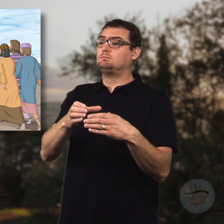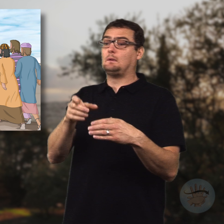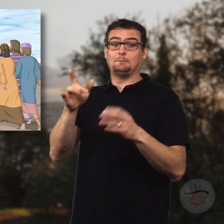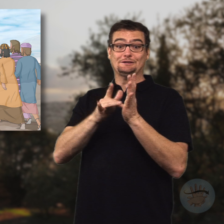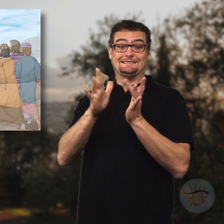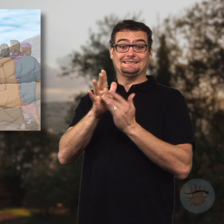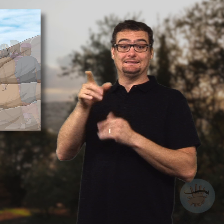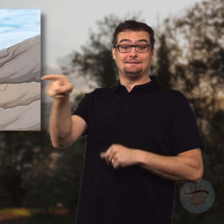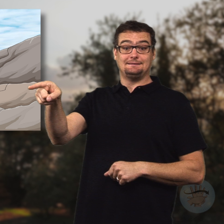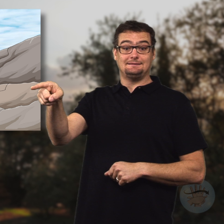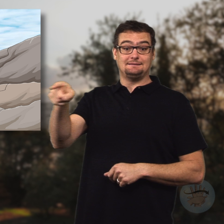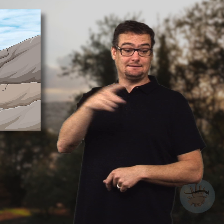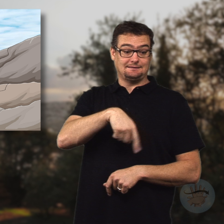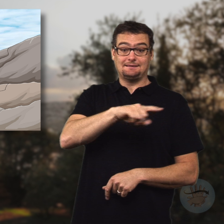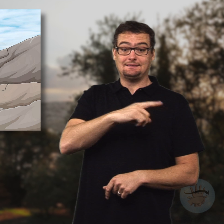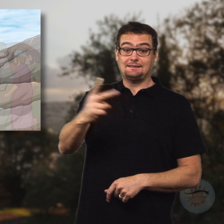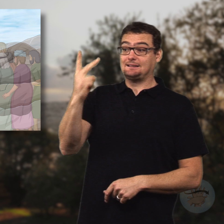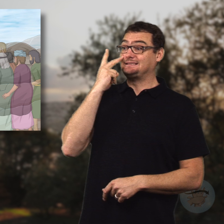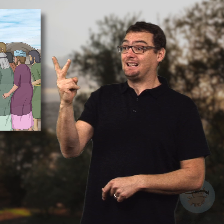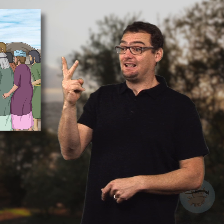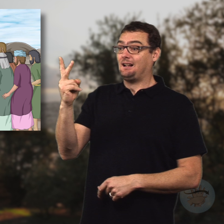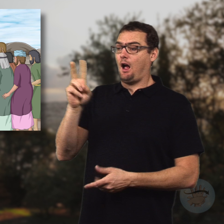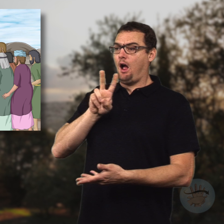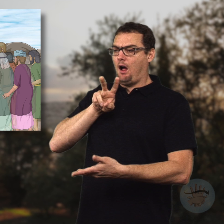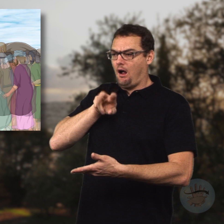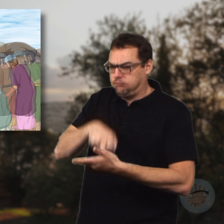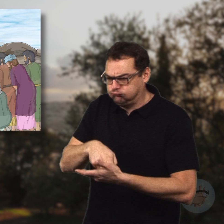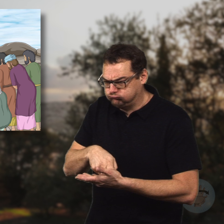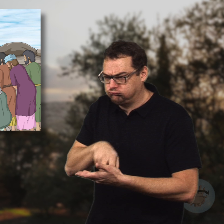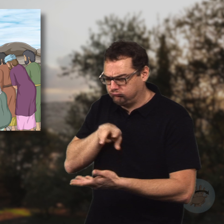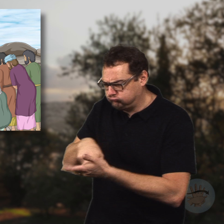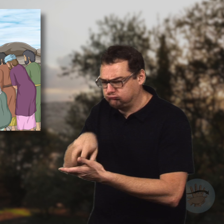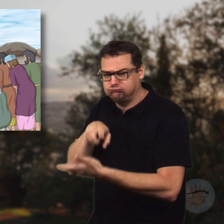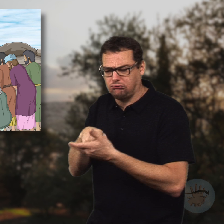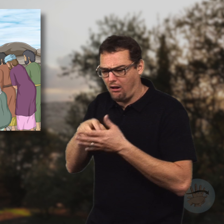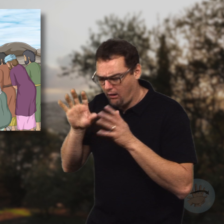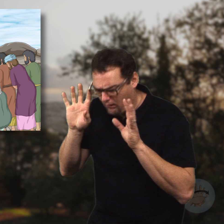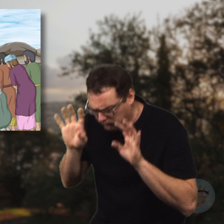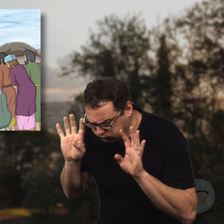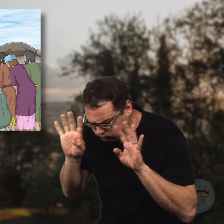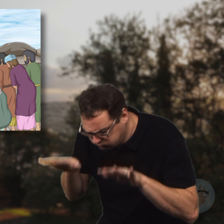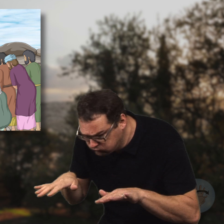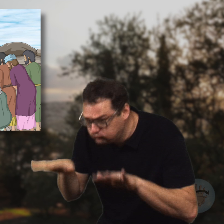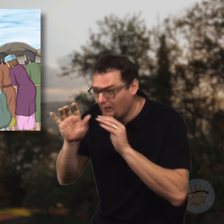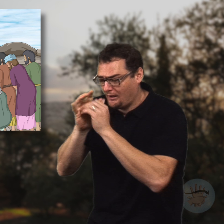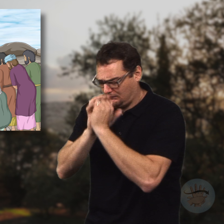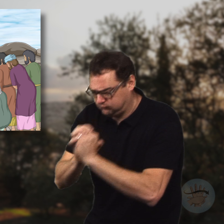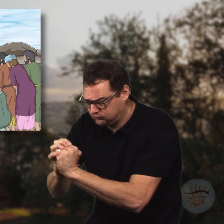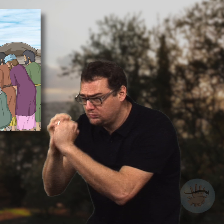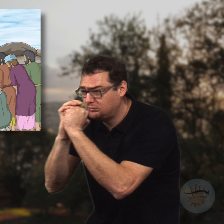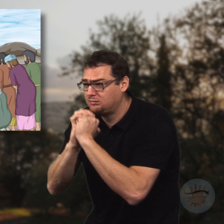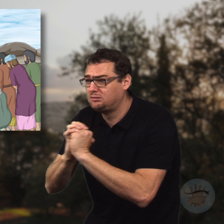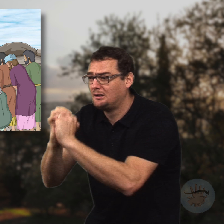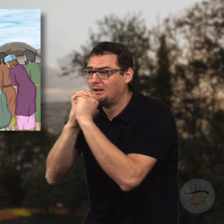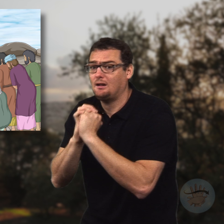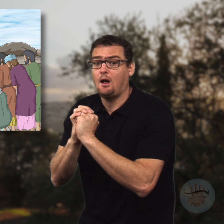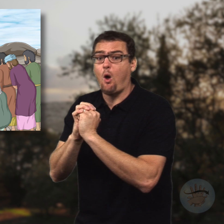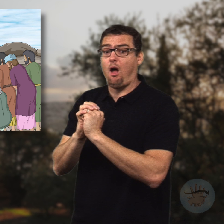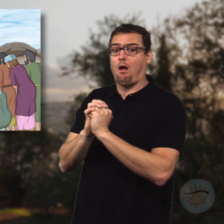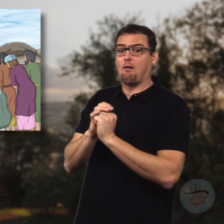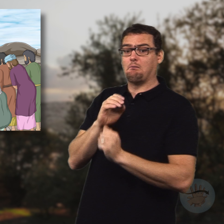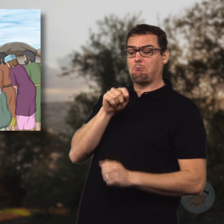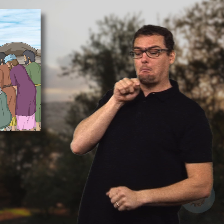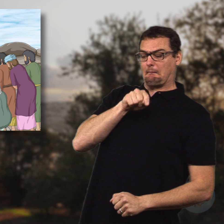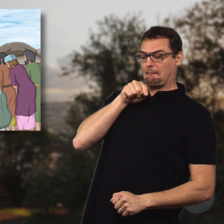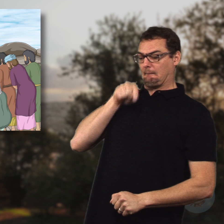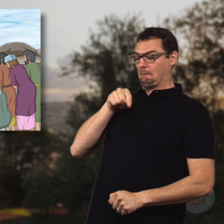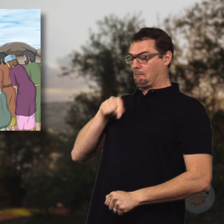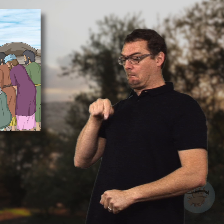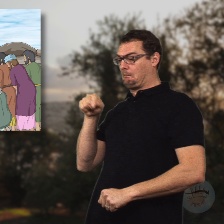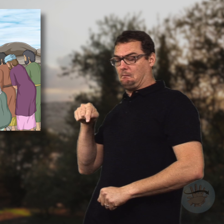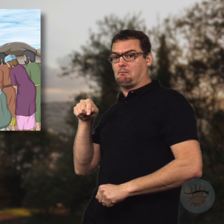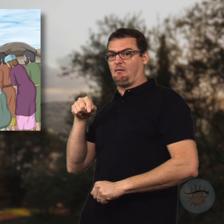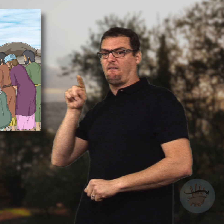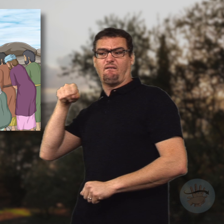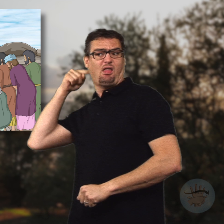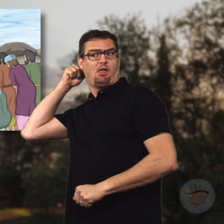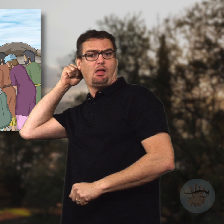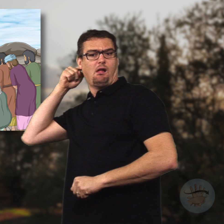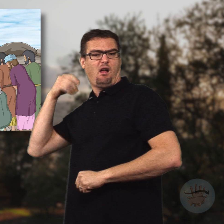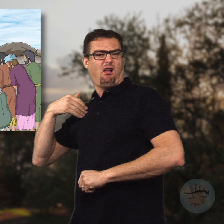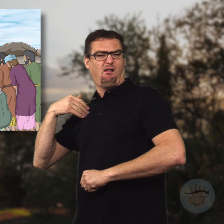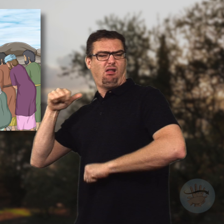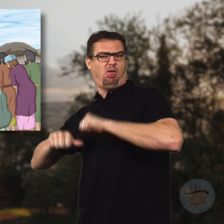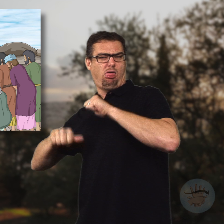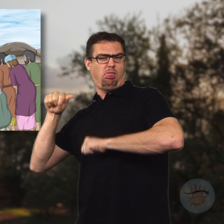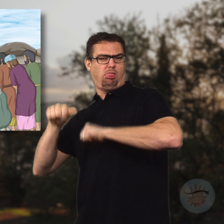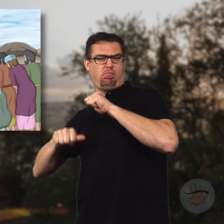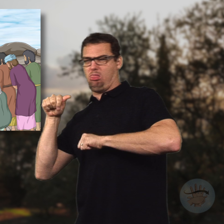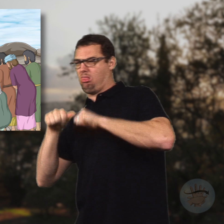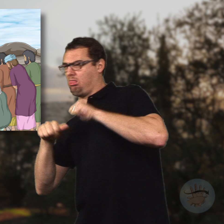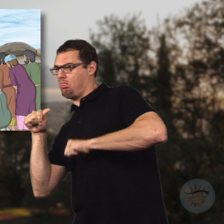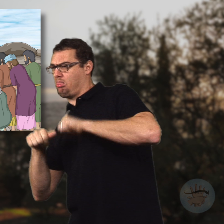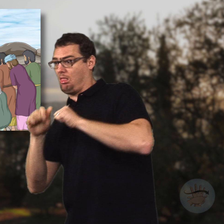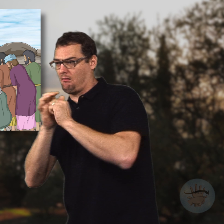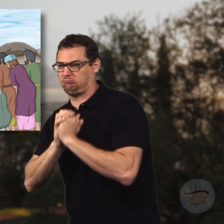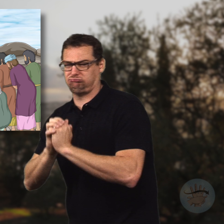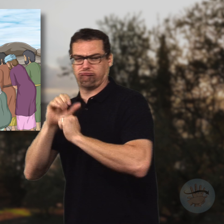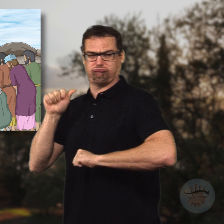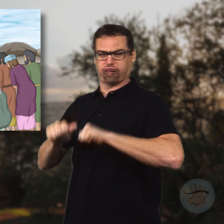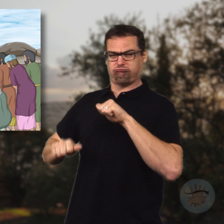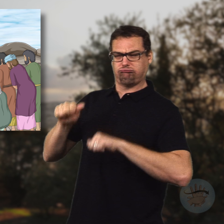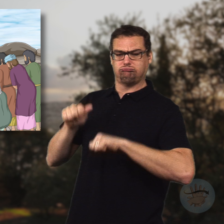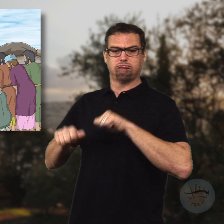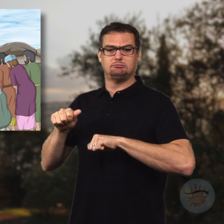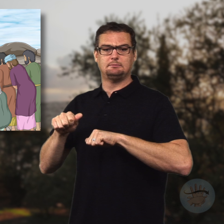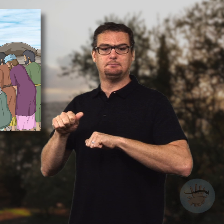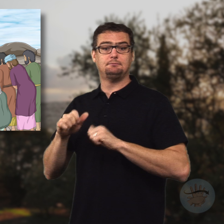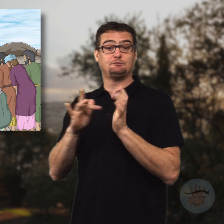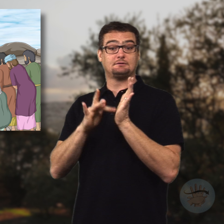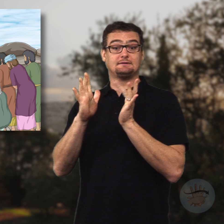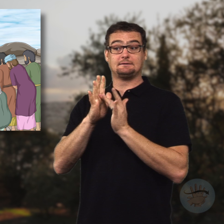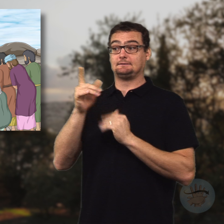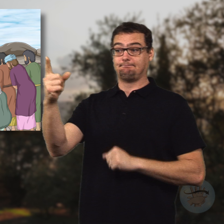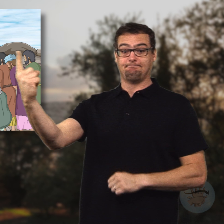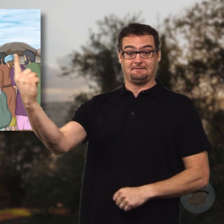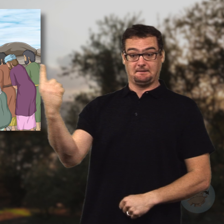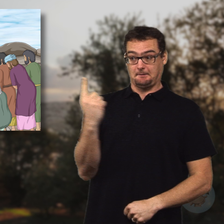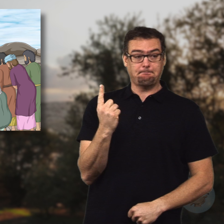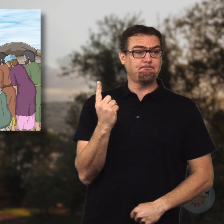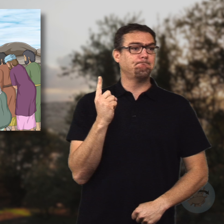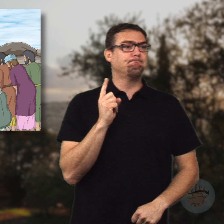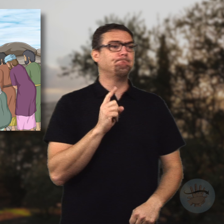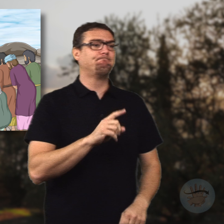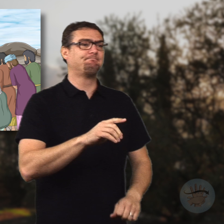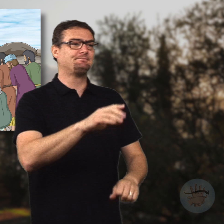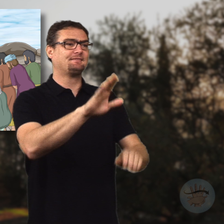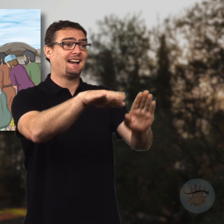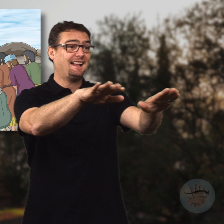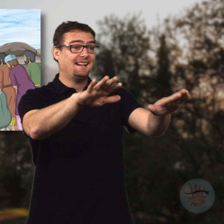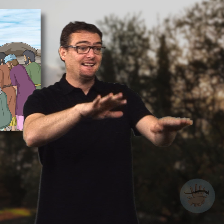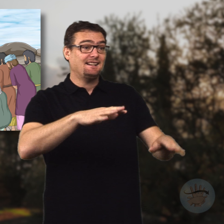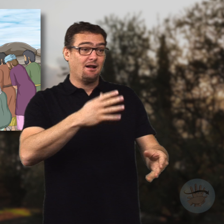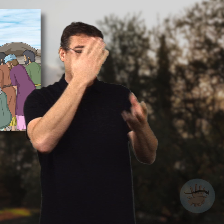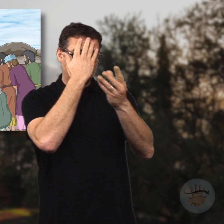When they saw Him, they worshiped Him, but some doubted.